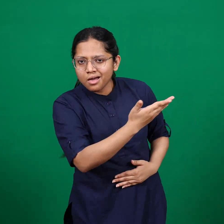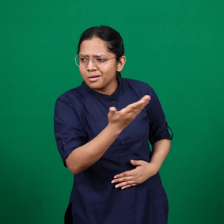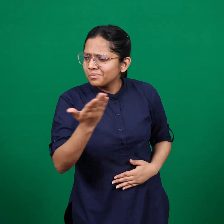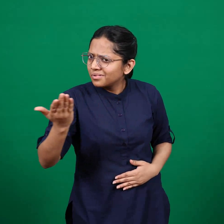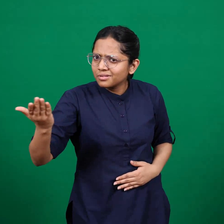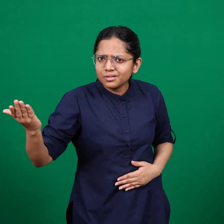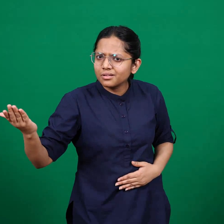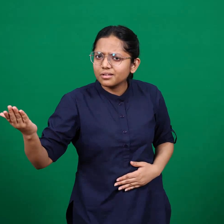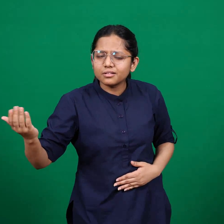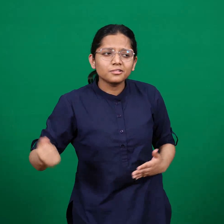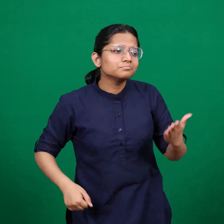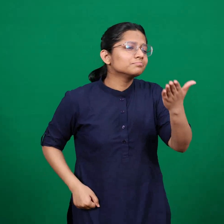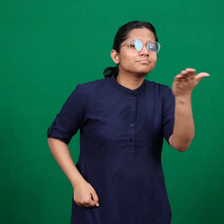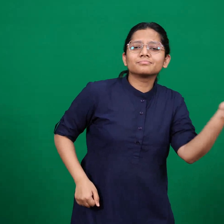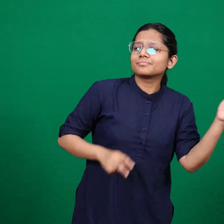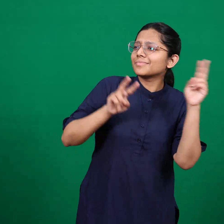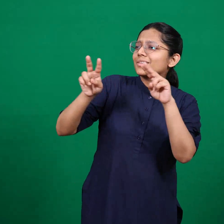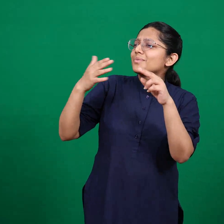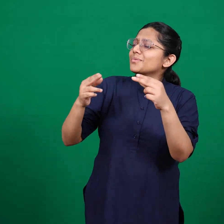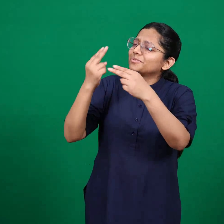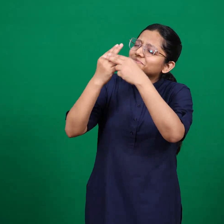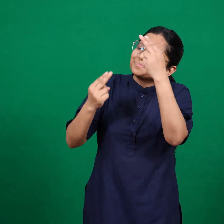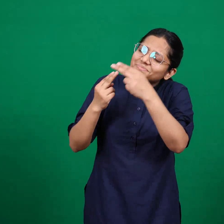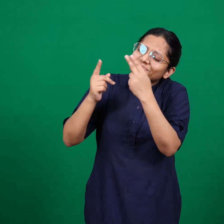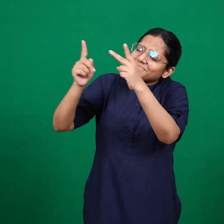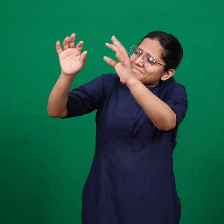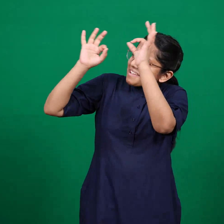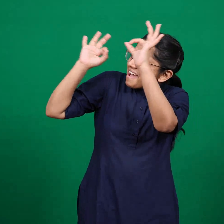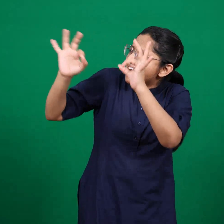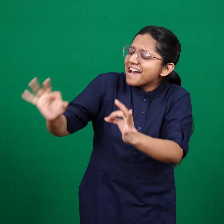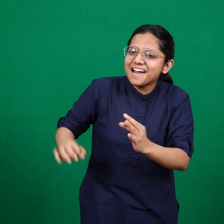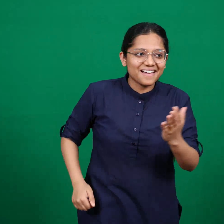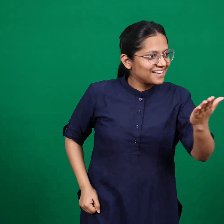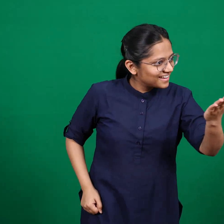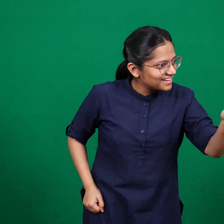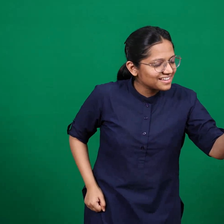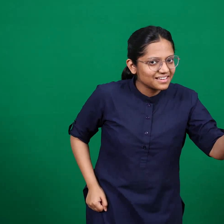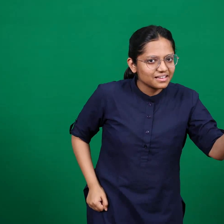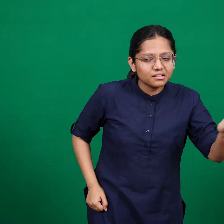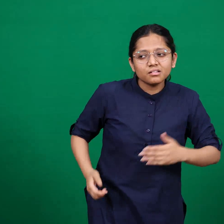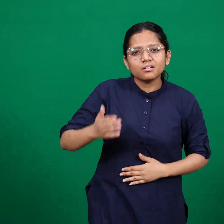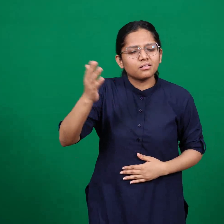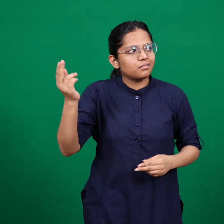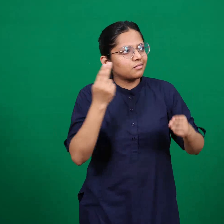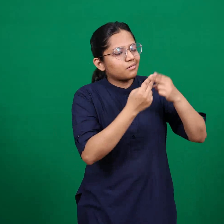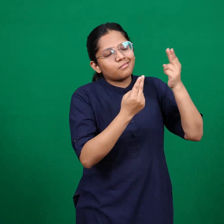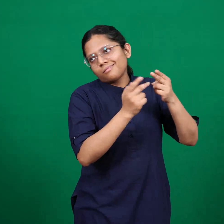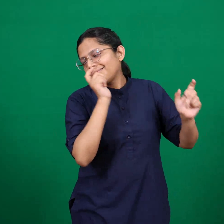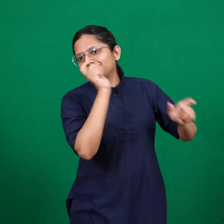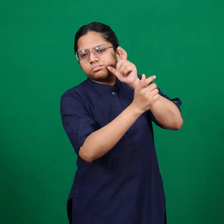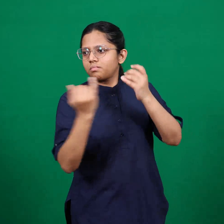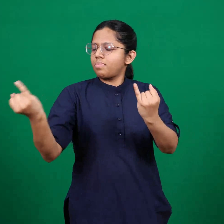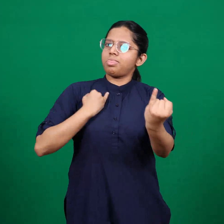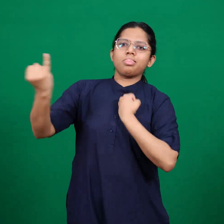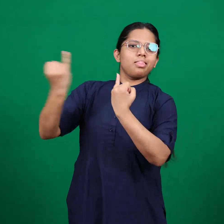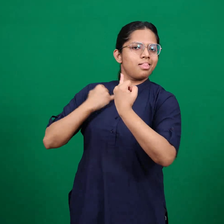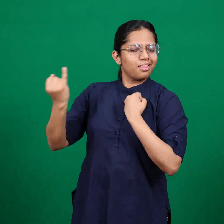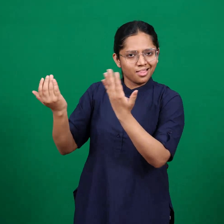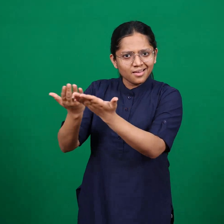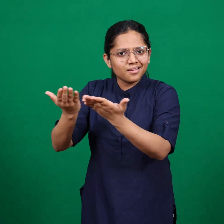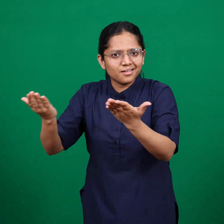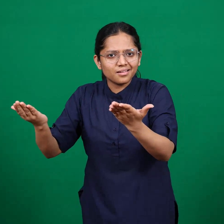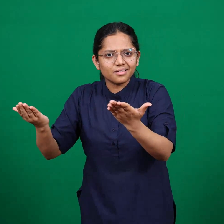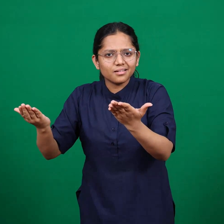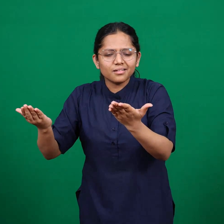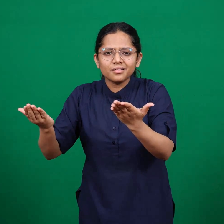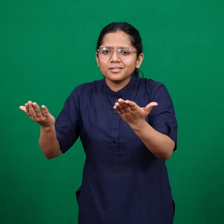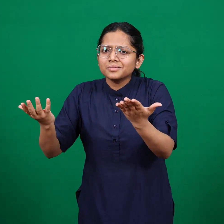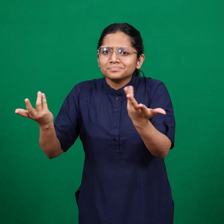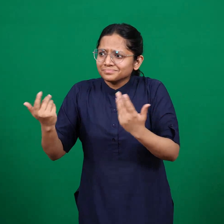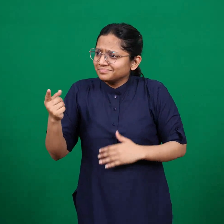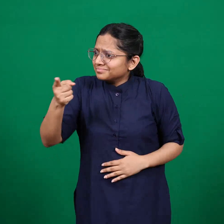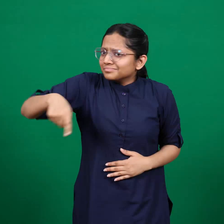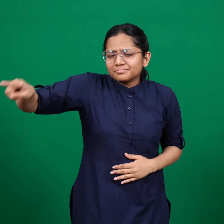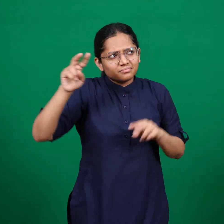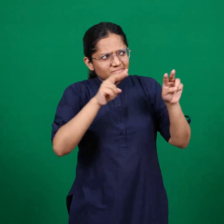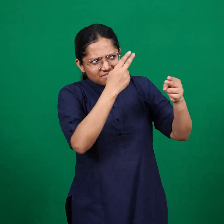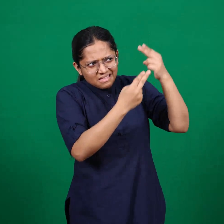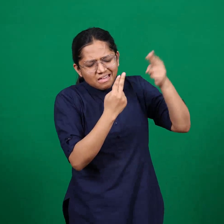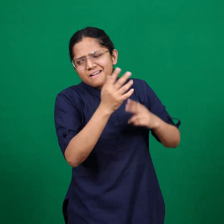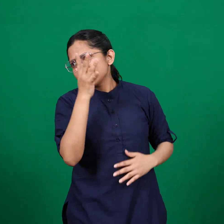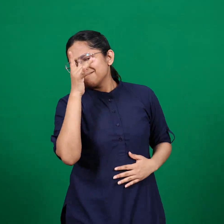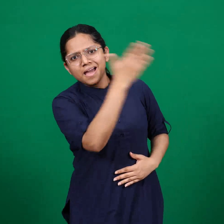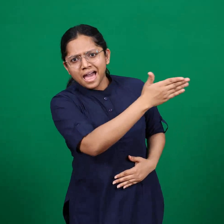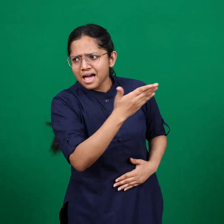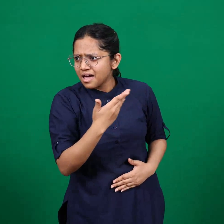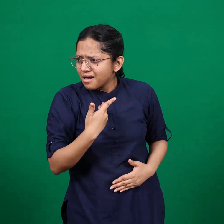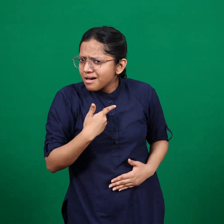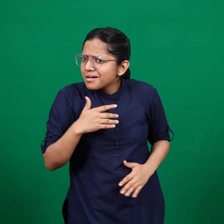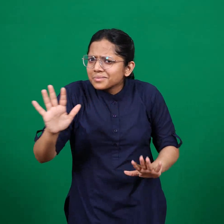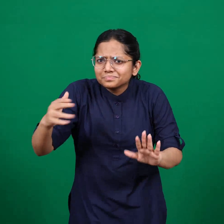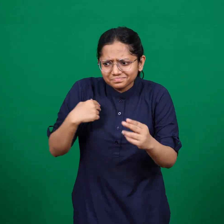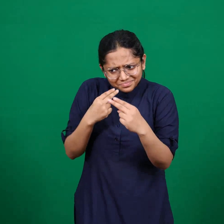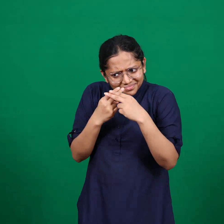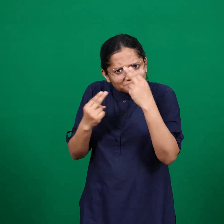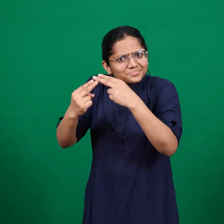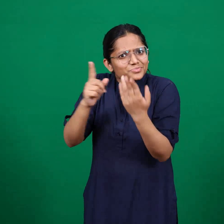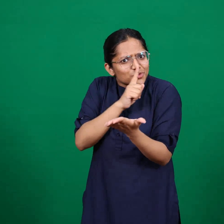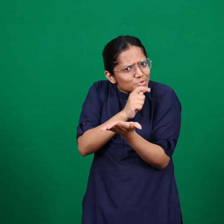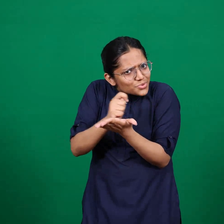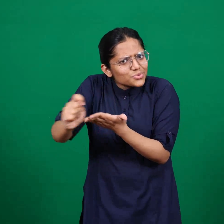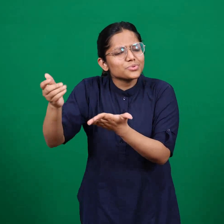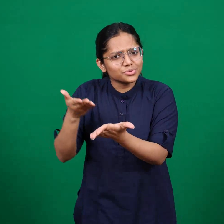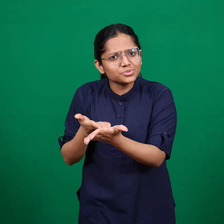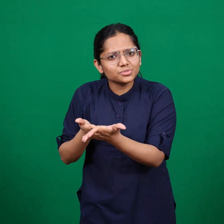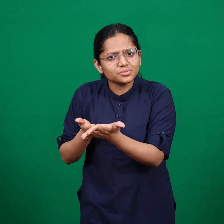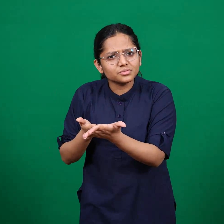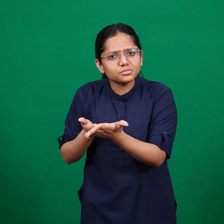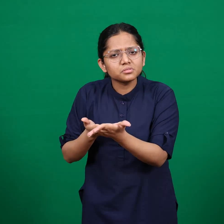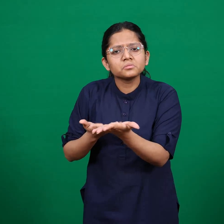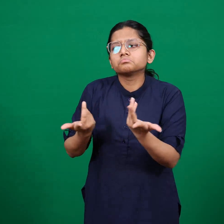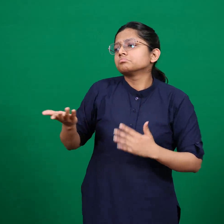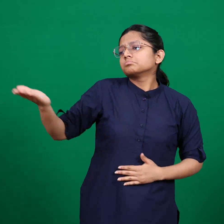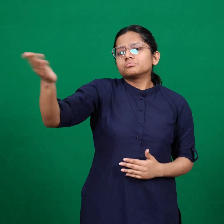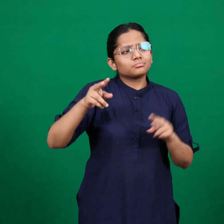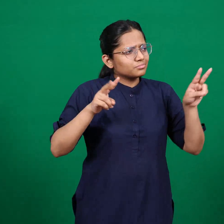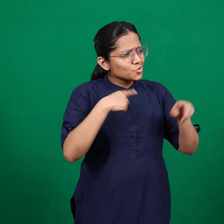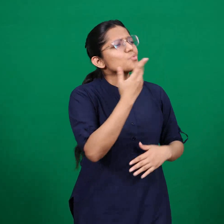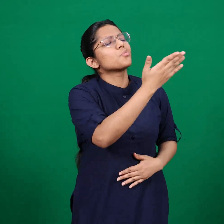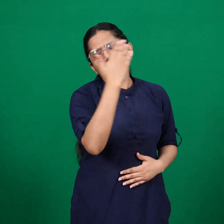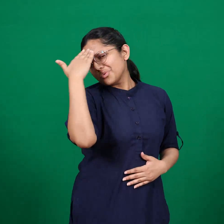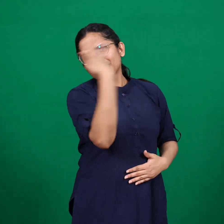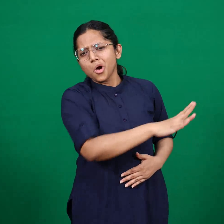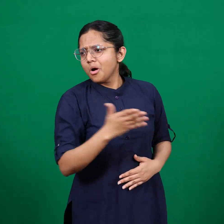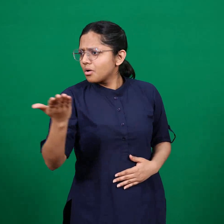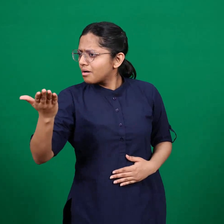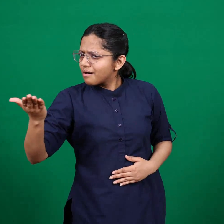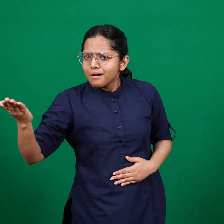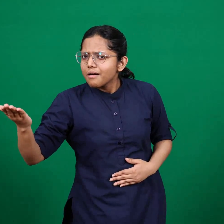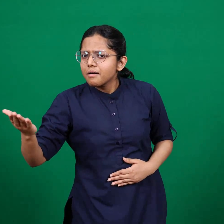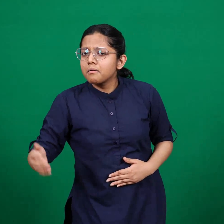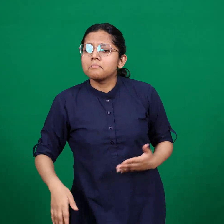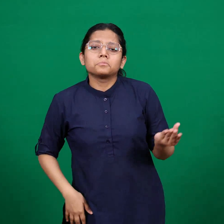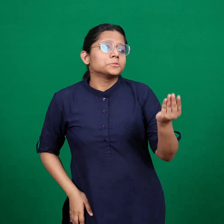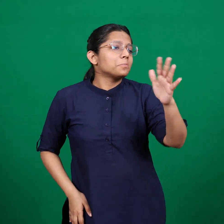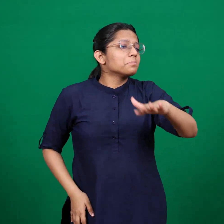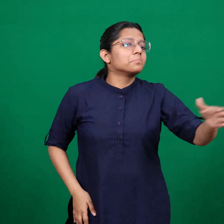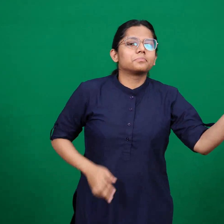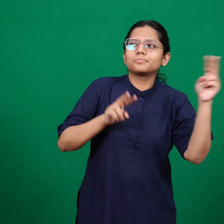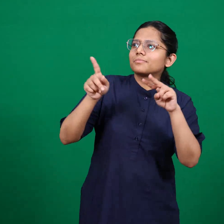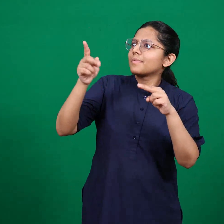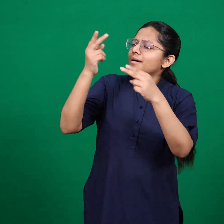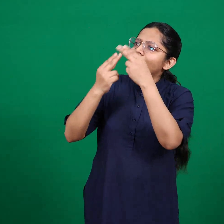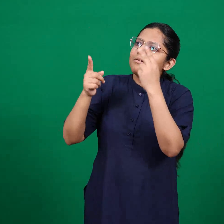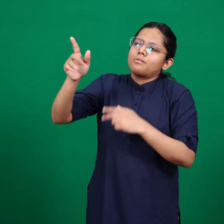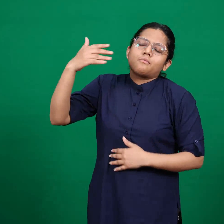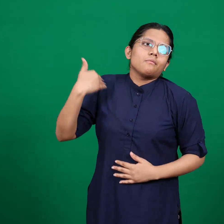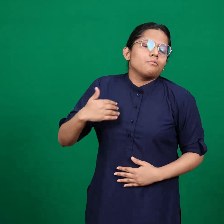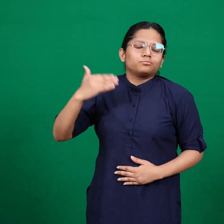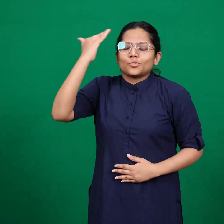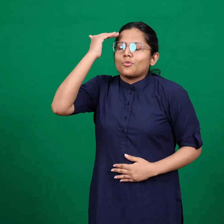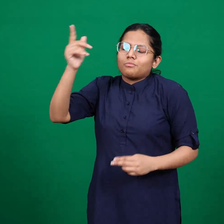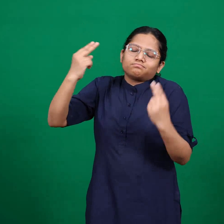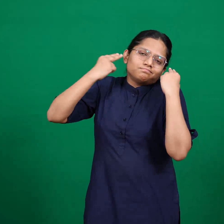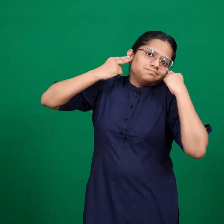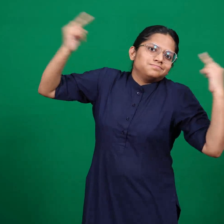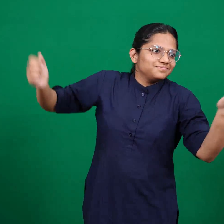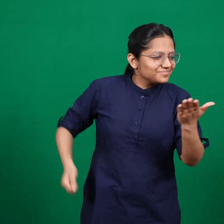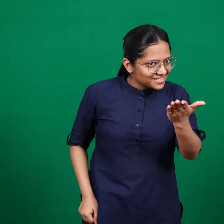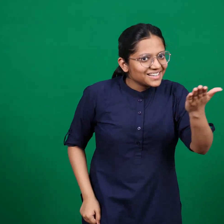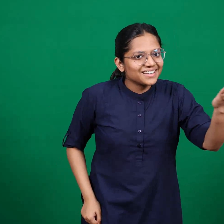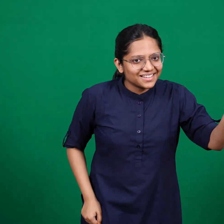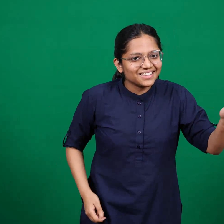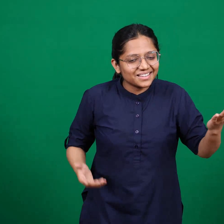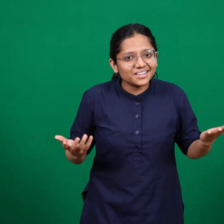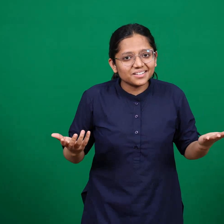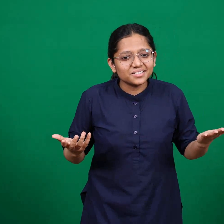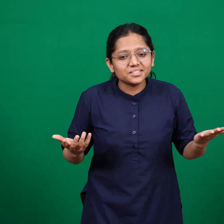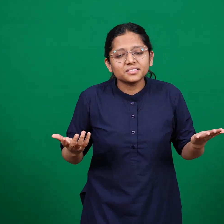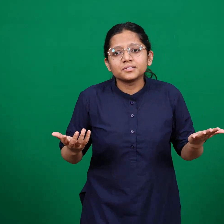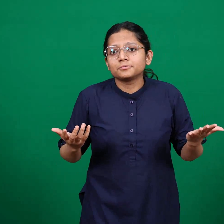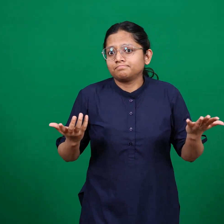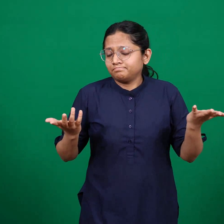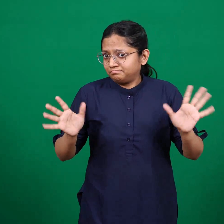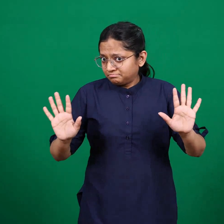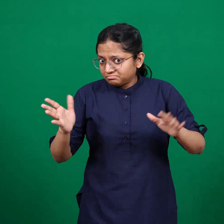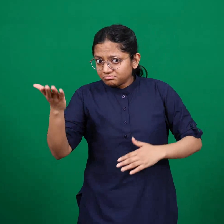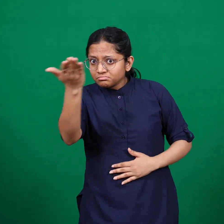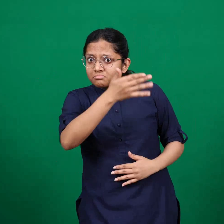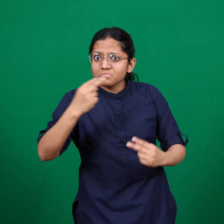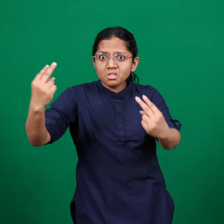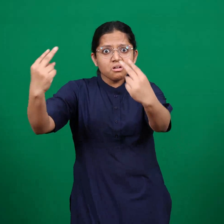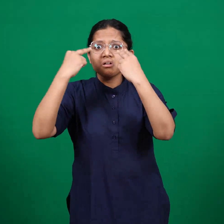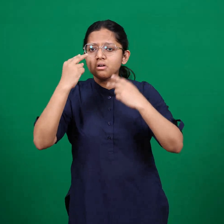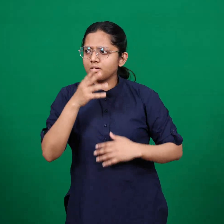viewed as imposters, yet genuine; as unknown, yet well-known;